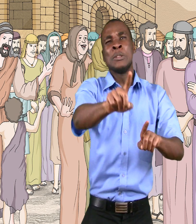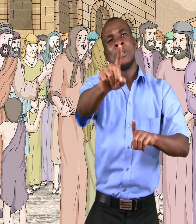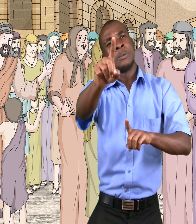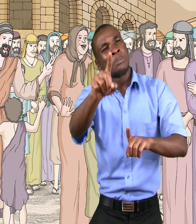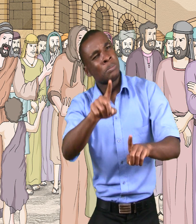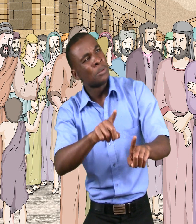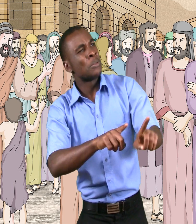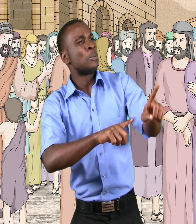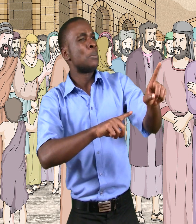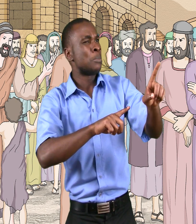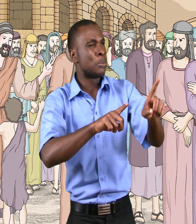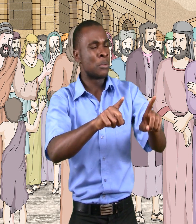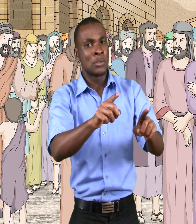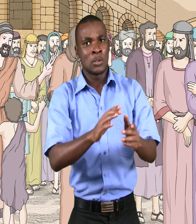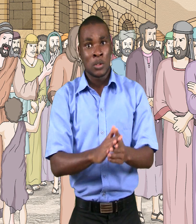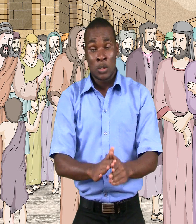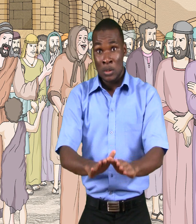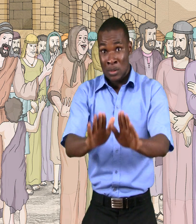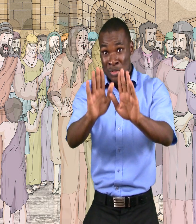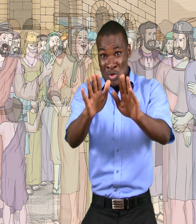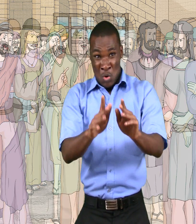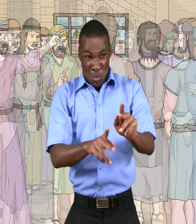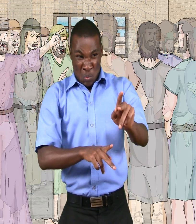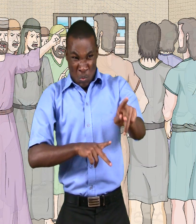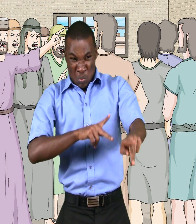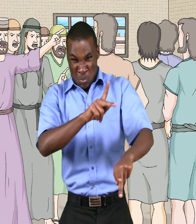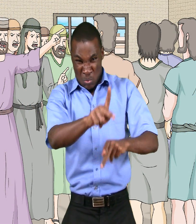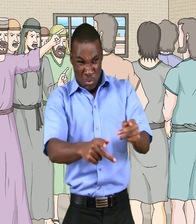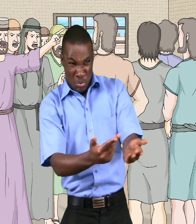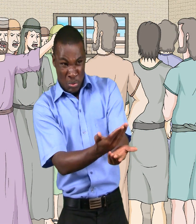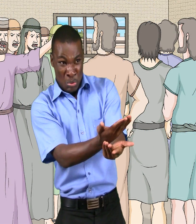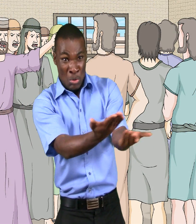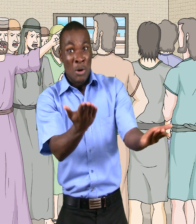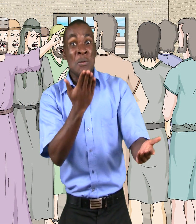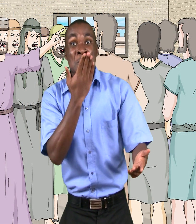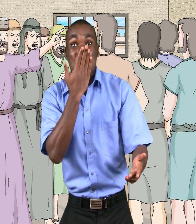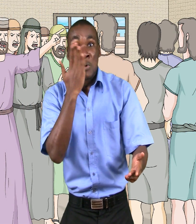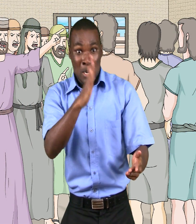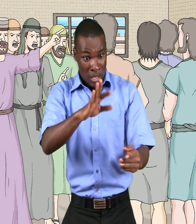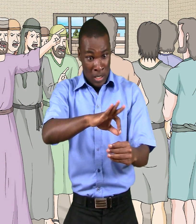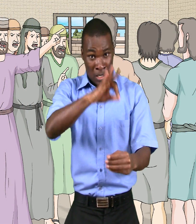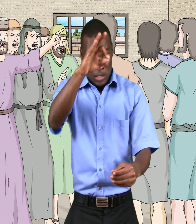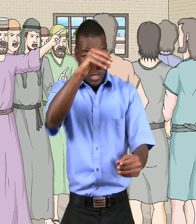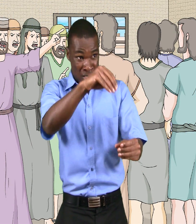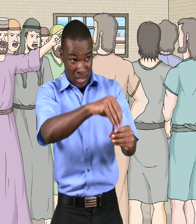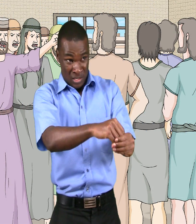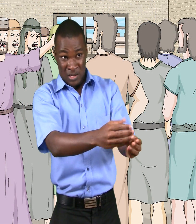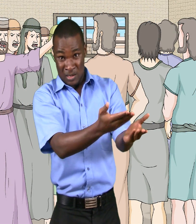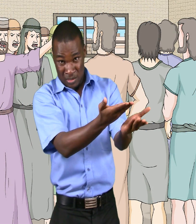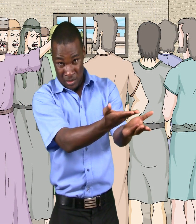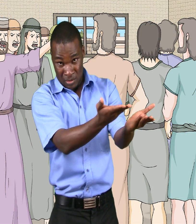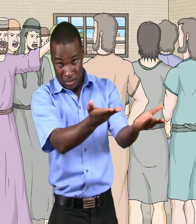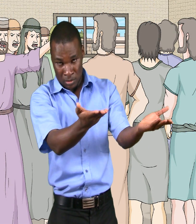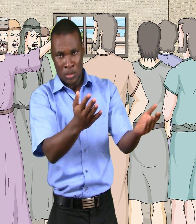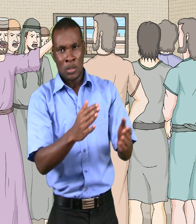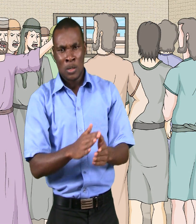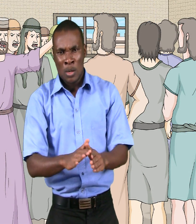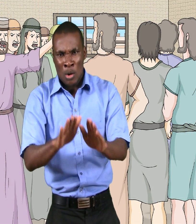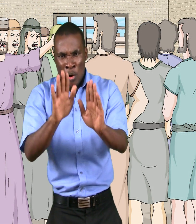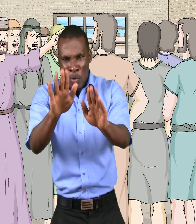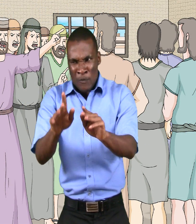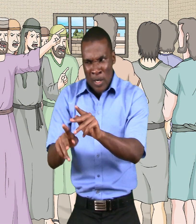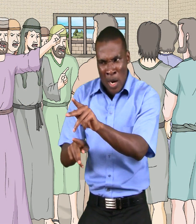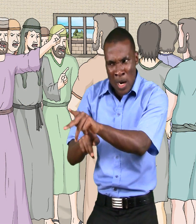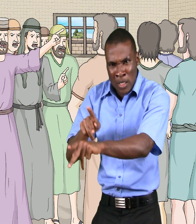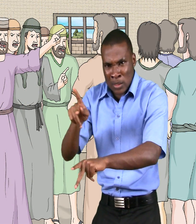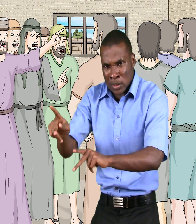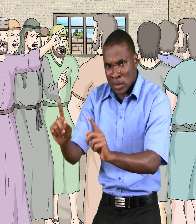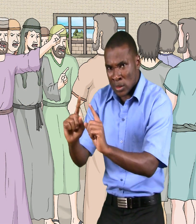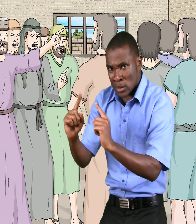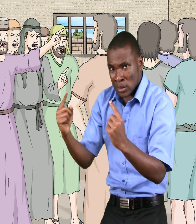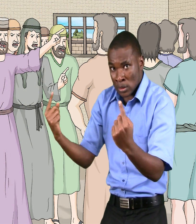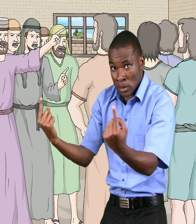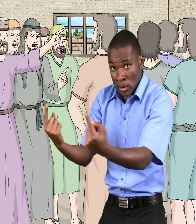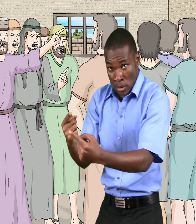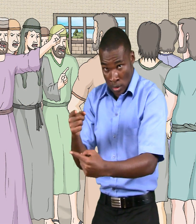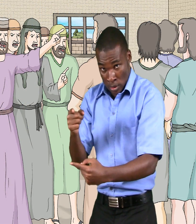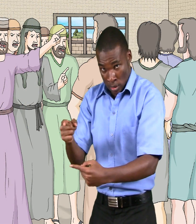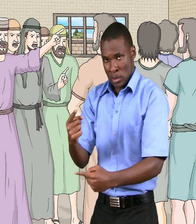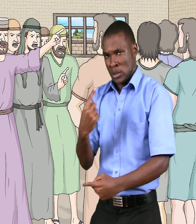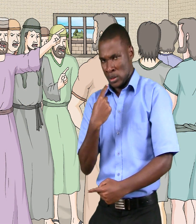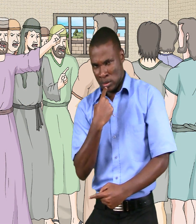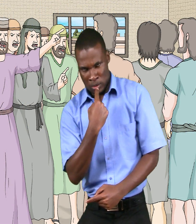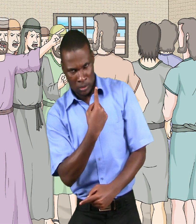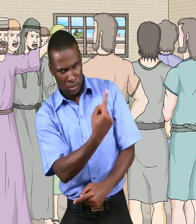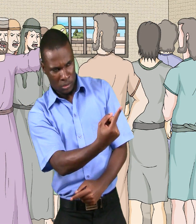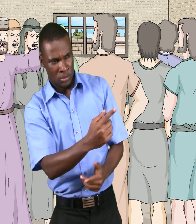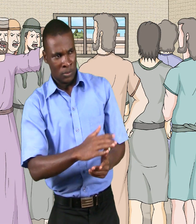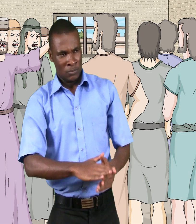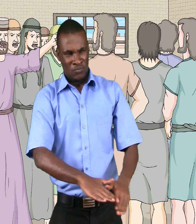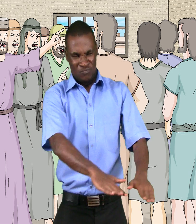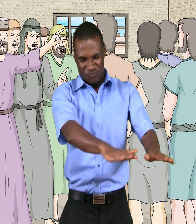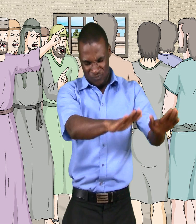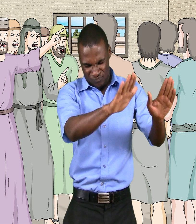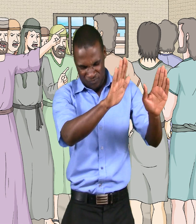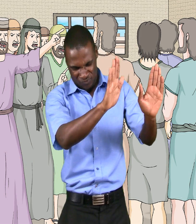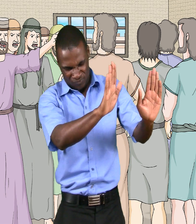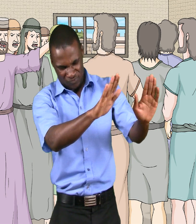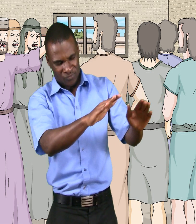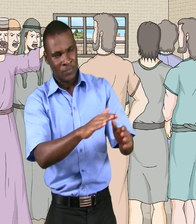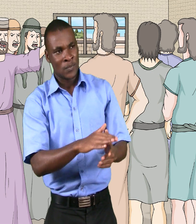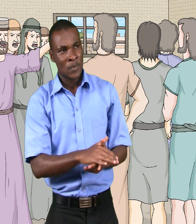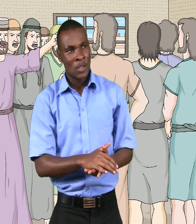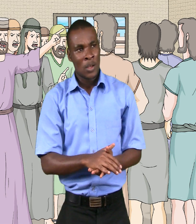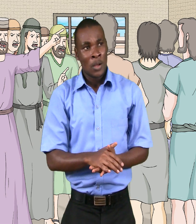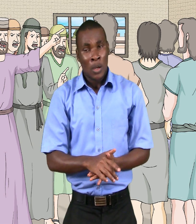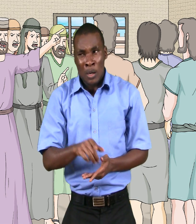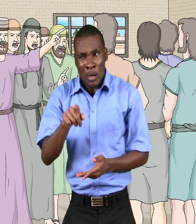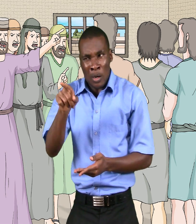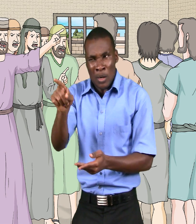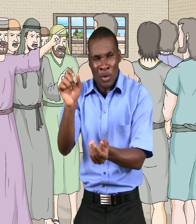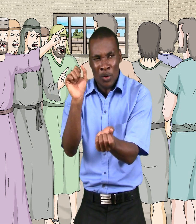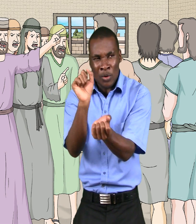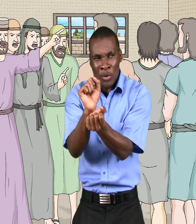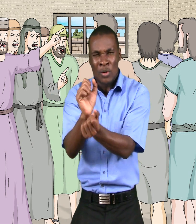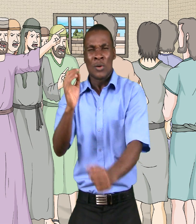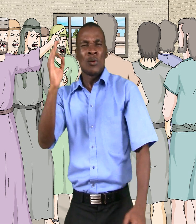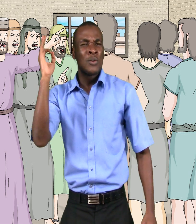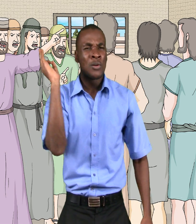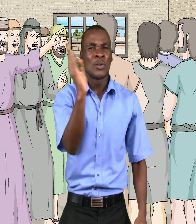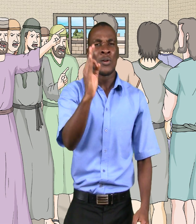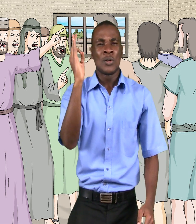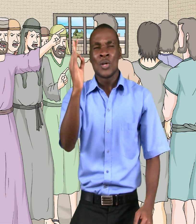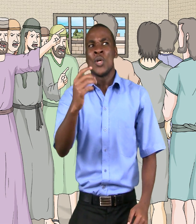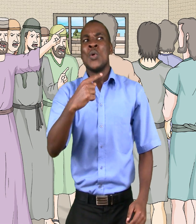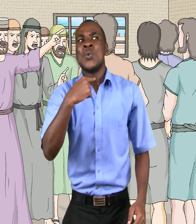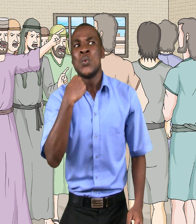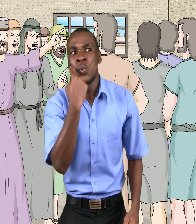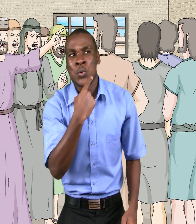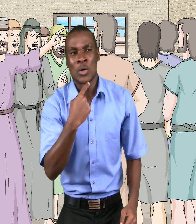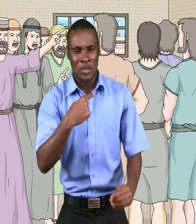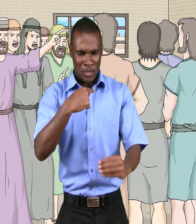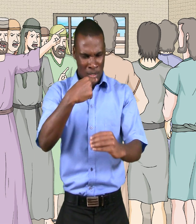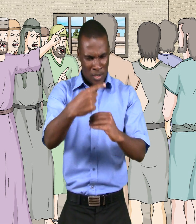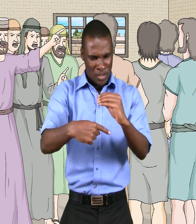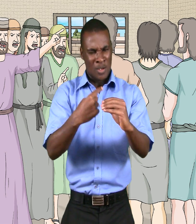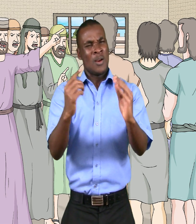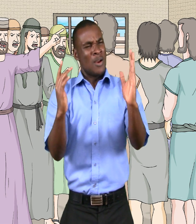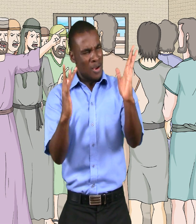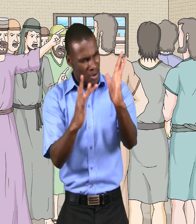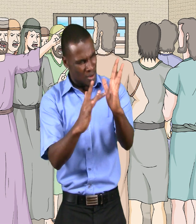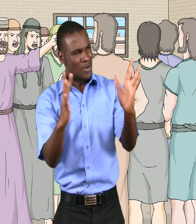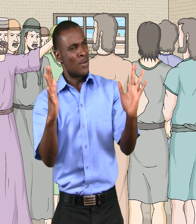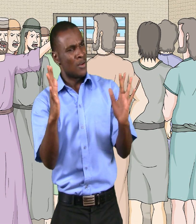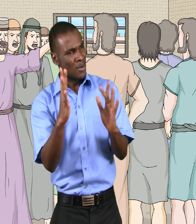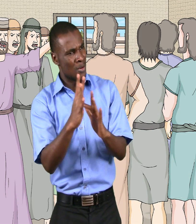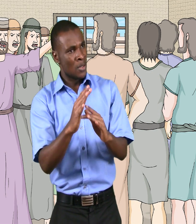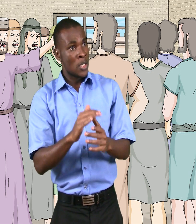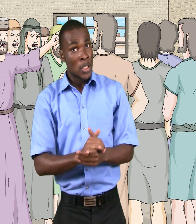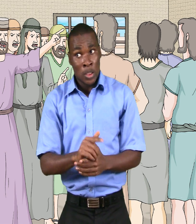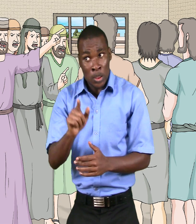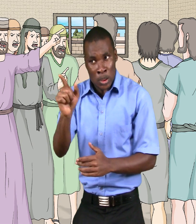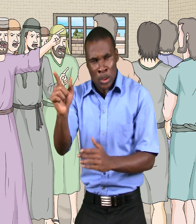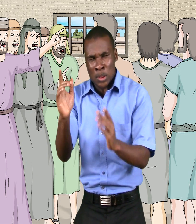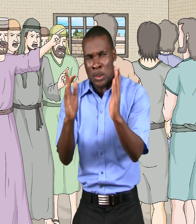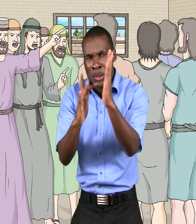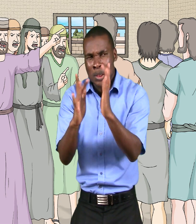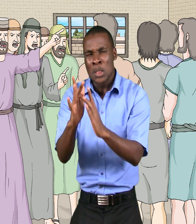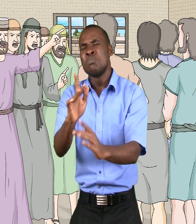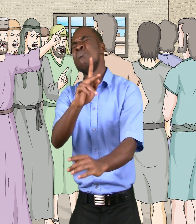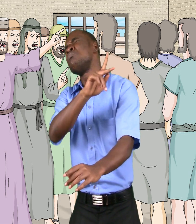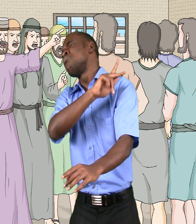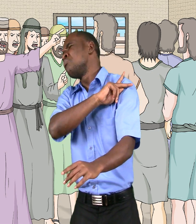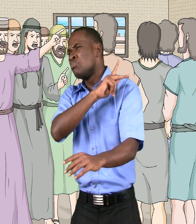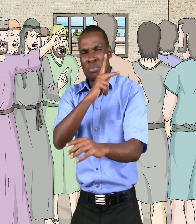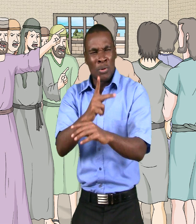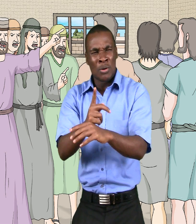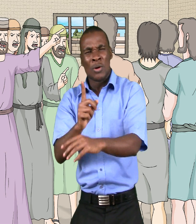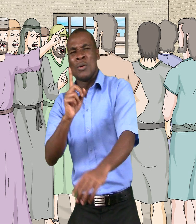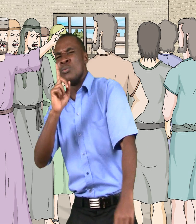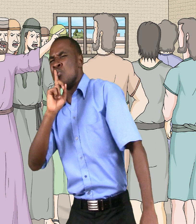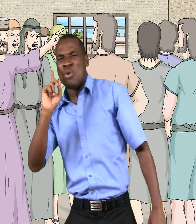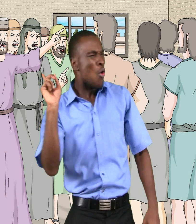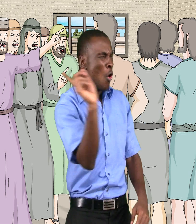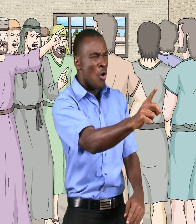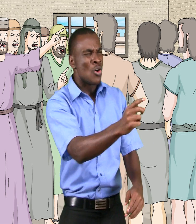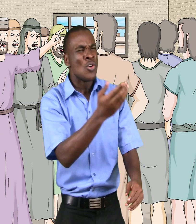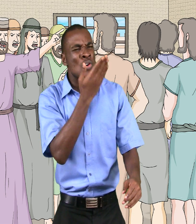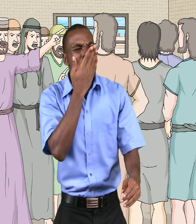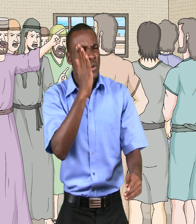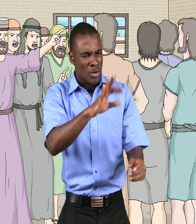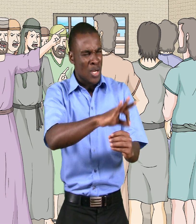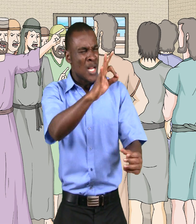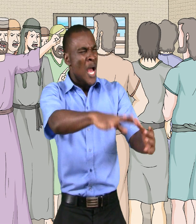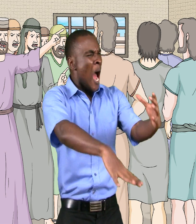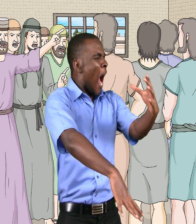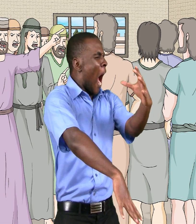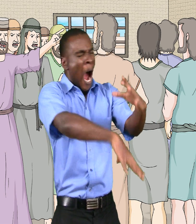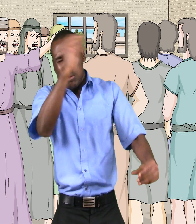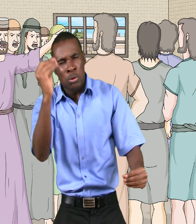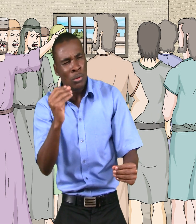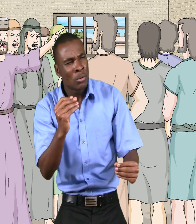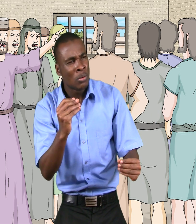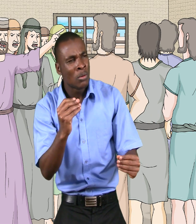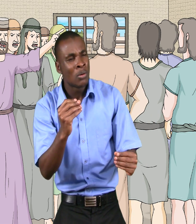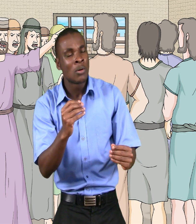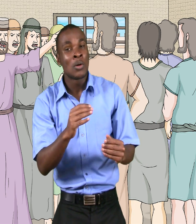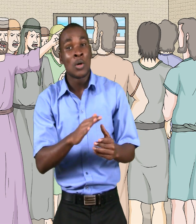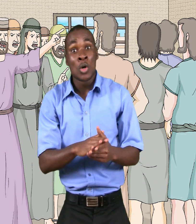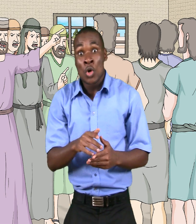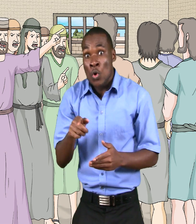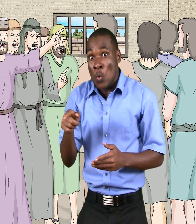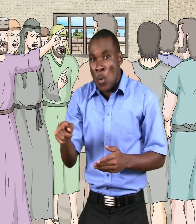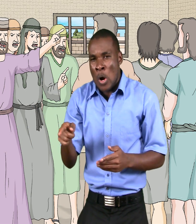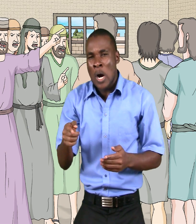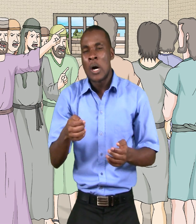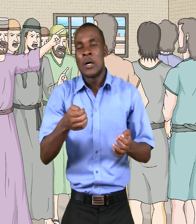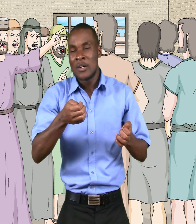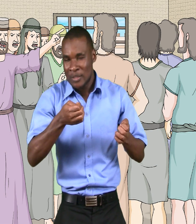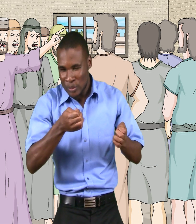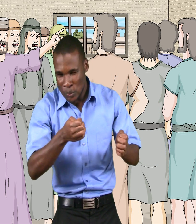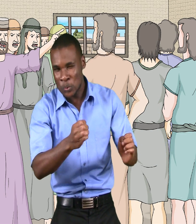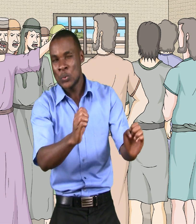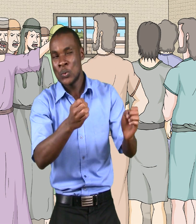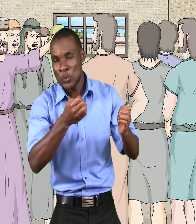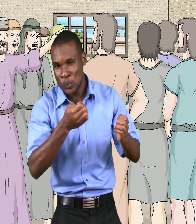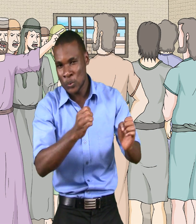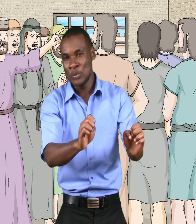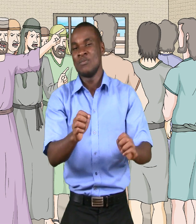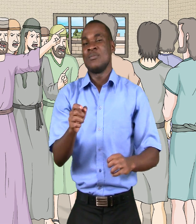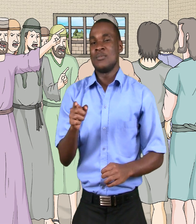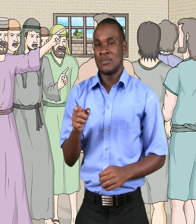Now there were some itinerant Jewish exorcists who tried to invoke the name of the Lord Jesus over those with evil spirits.